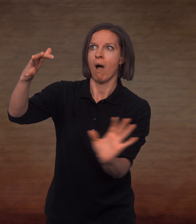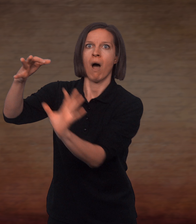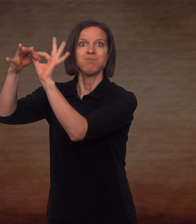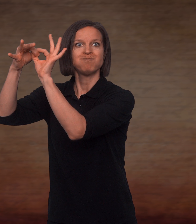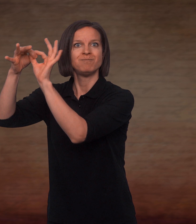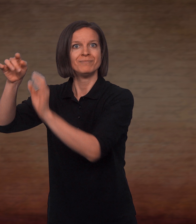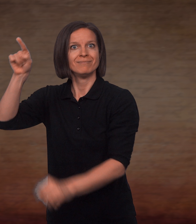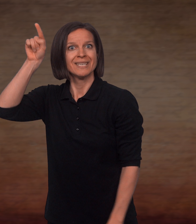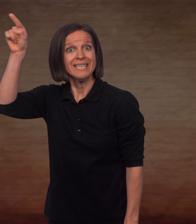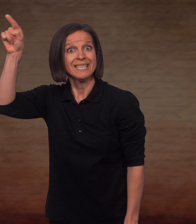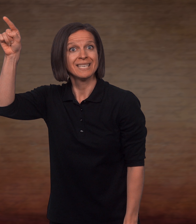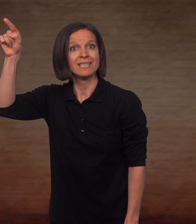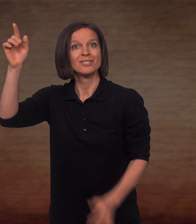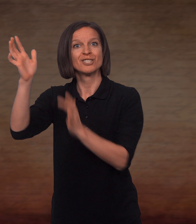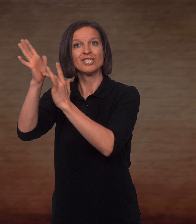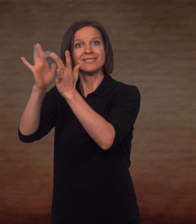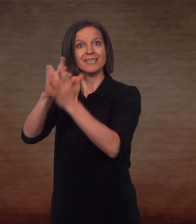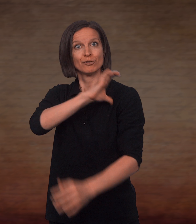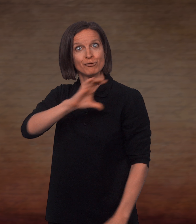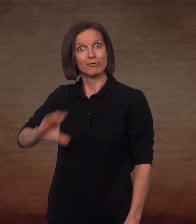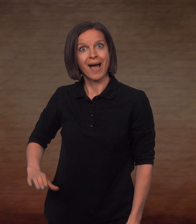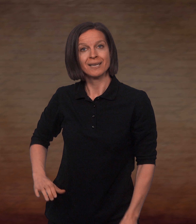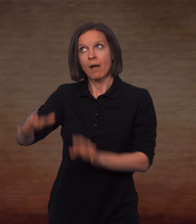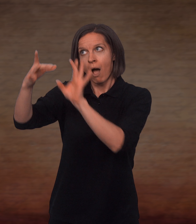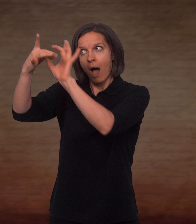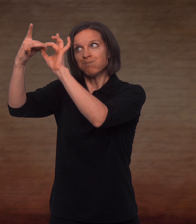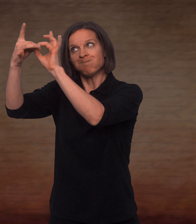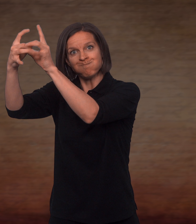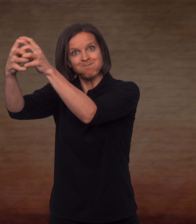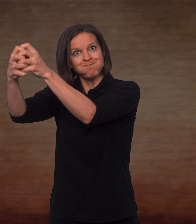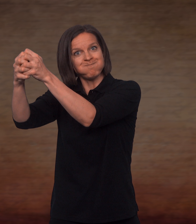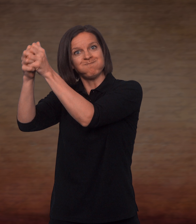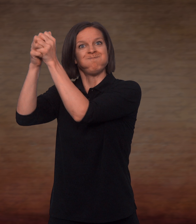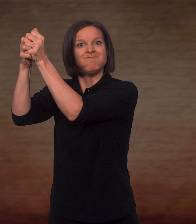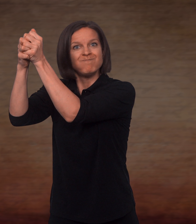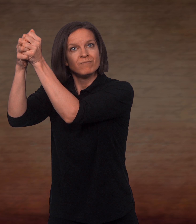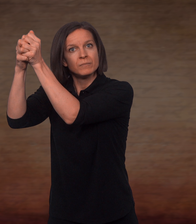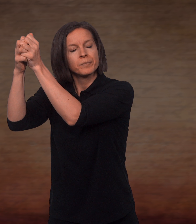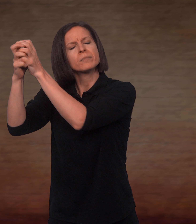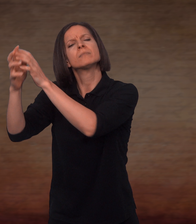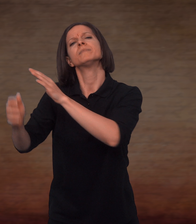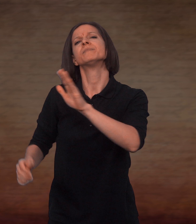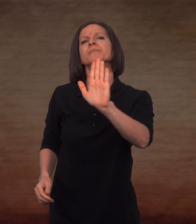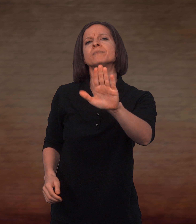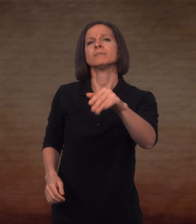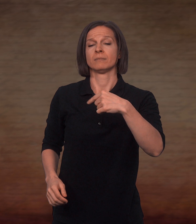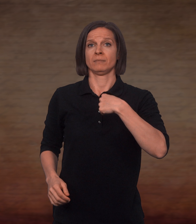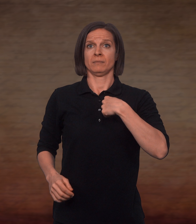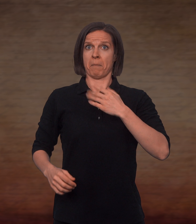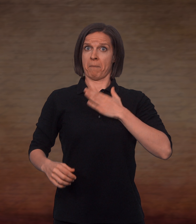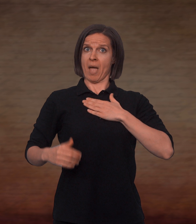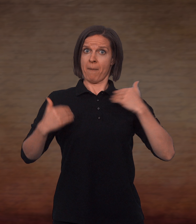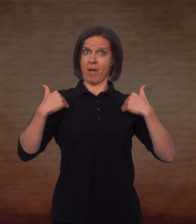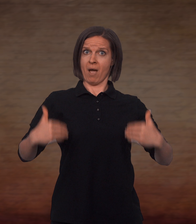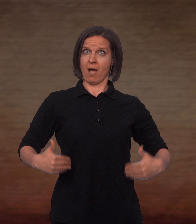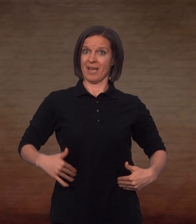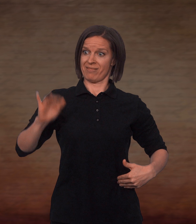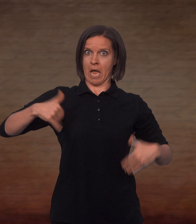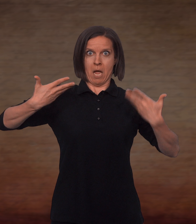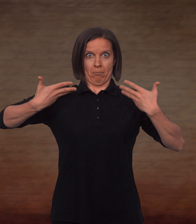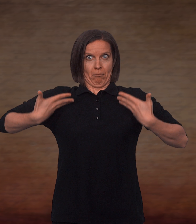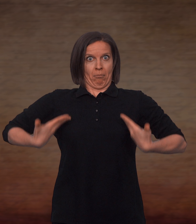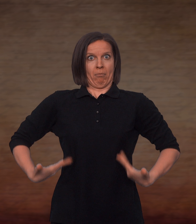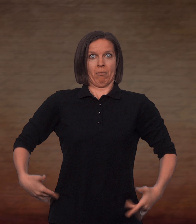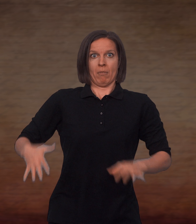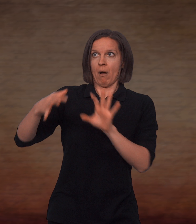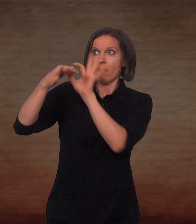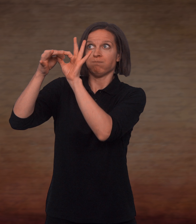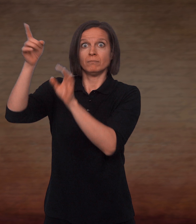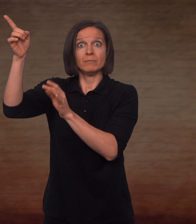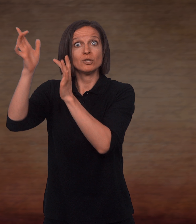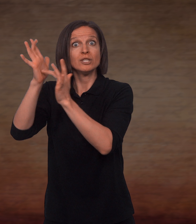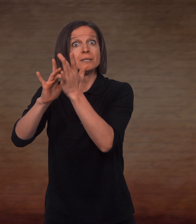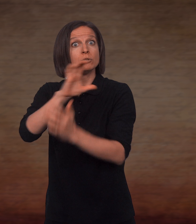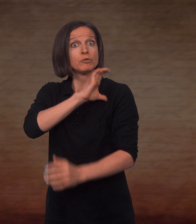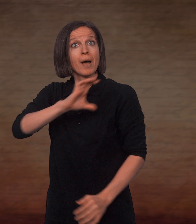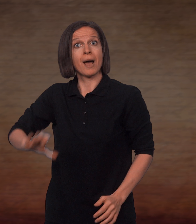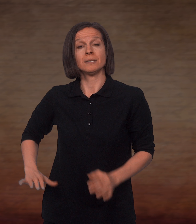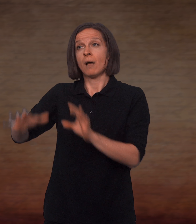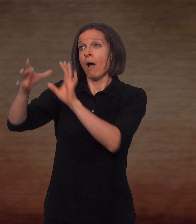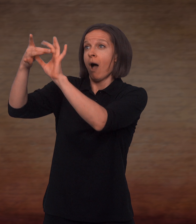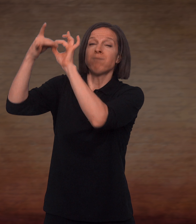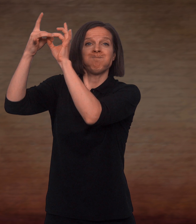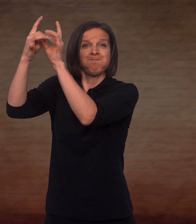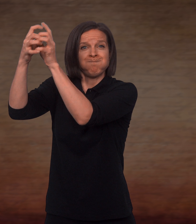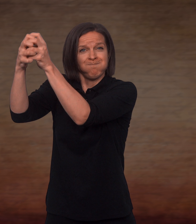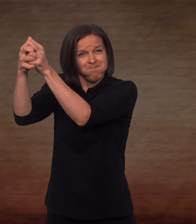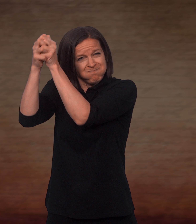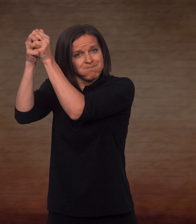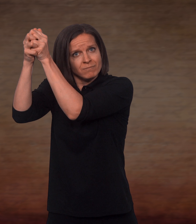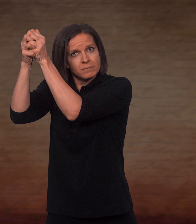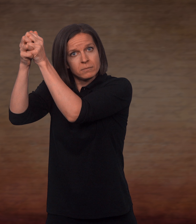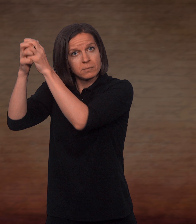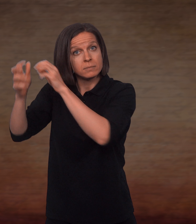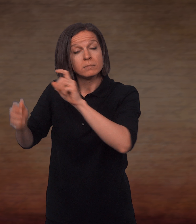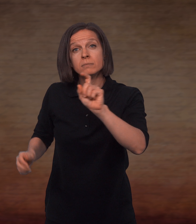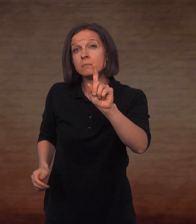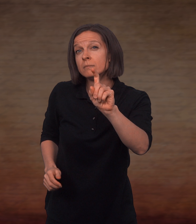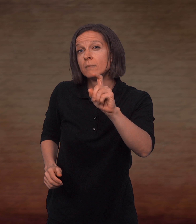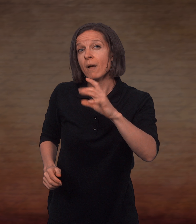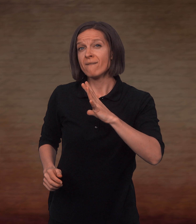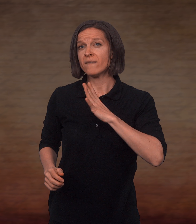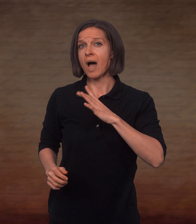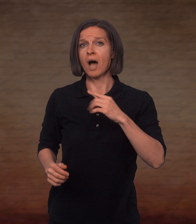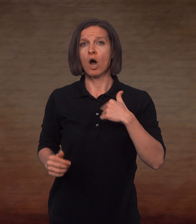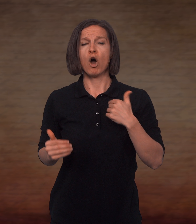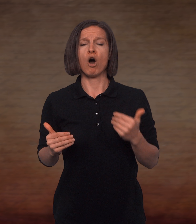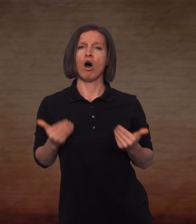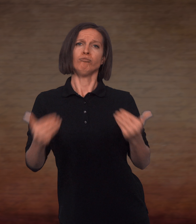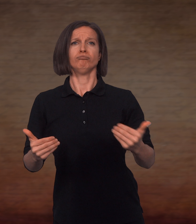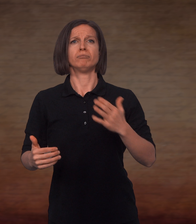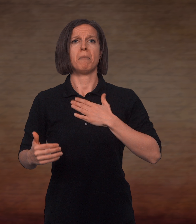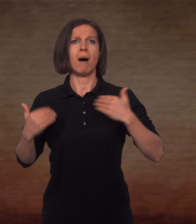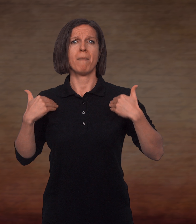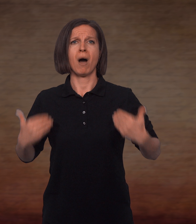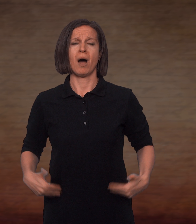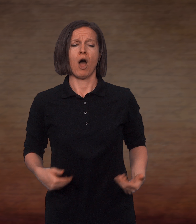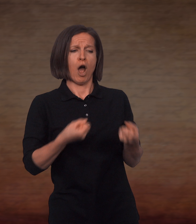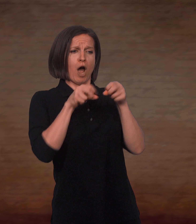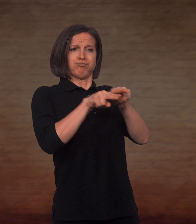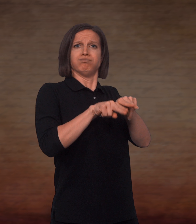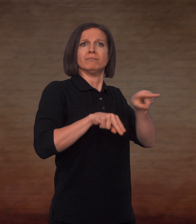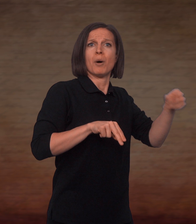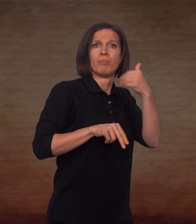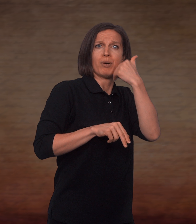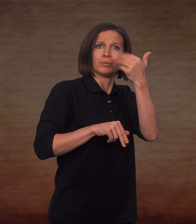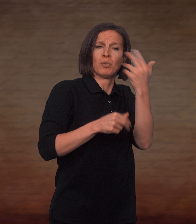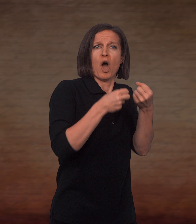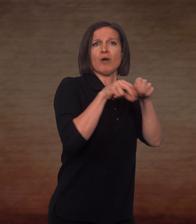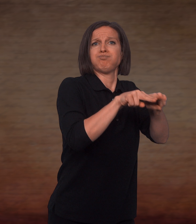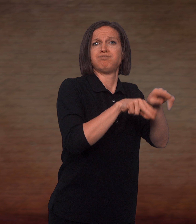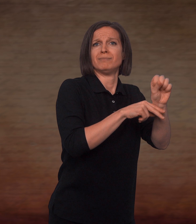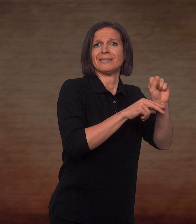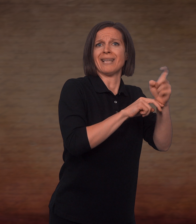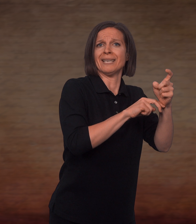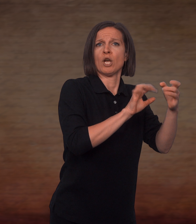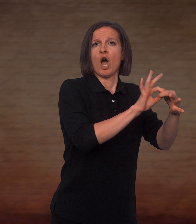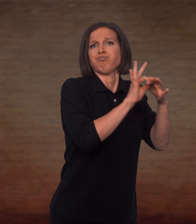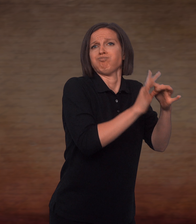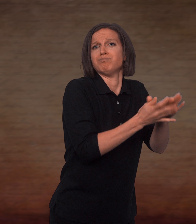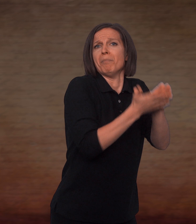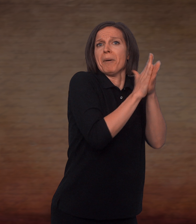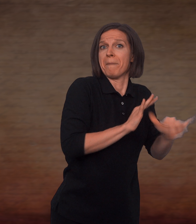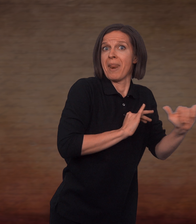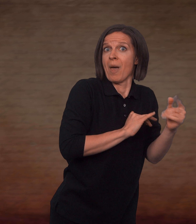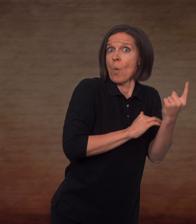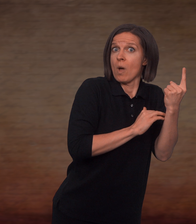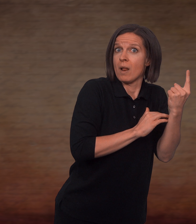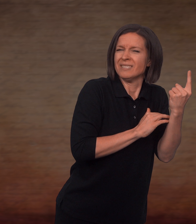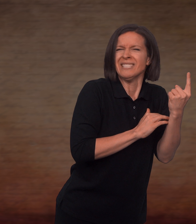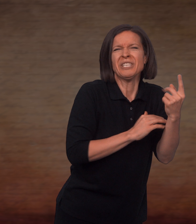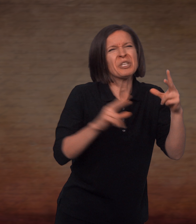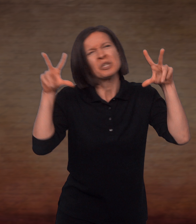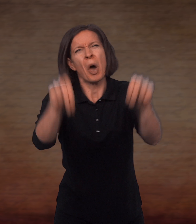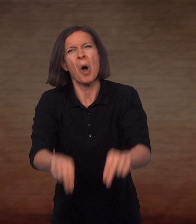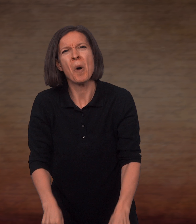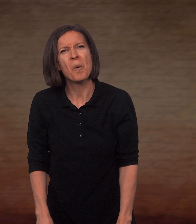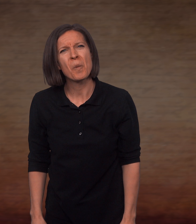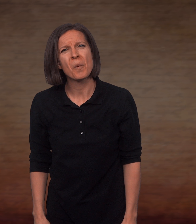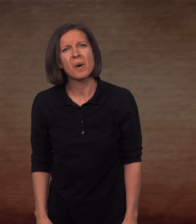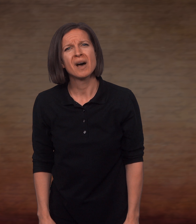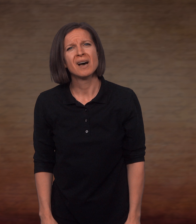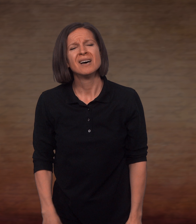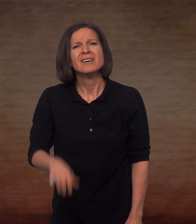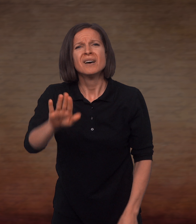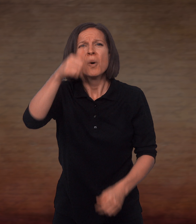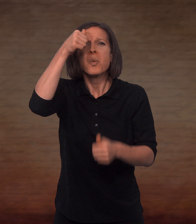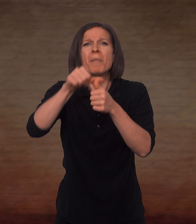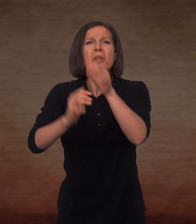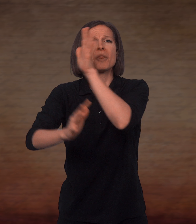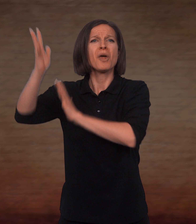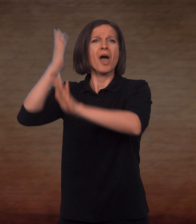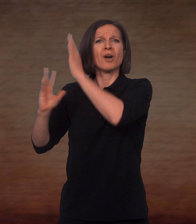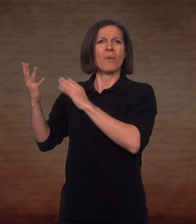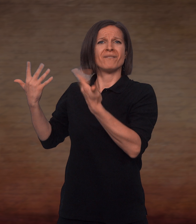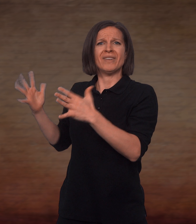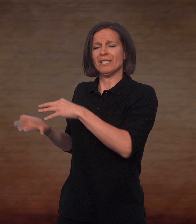Shall I then take the members of Christ and unite them with a prostitute?